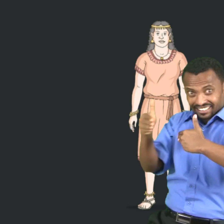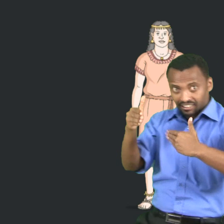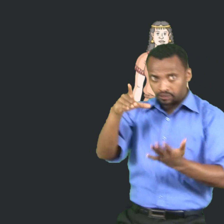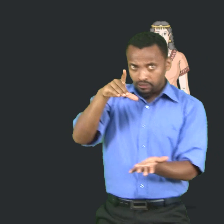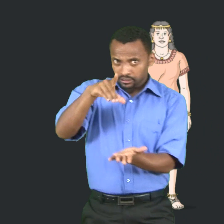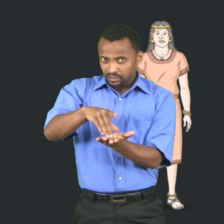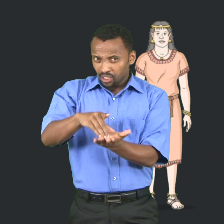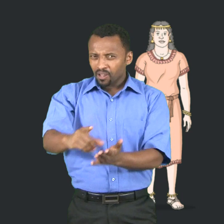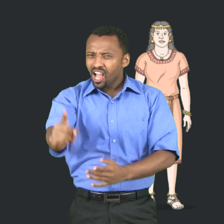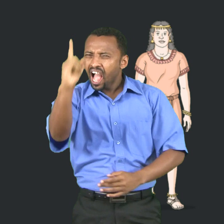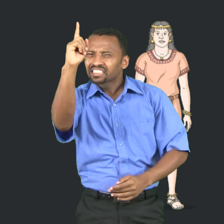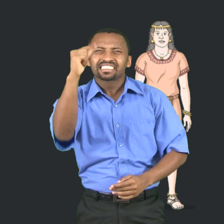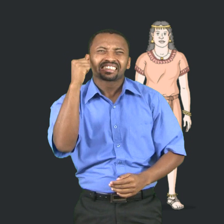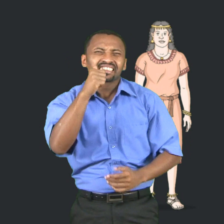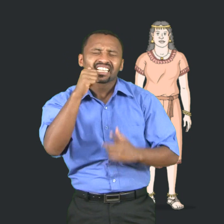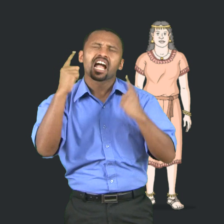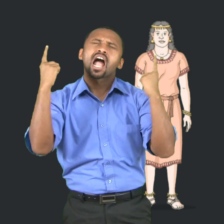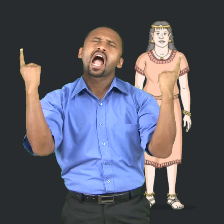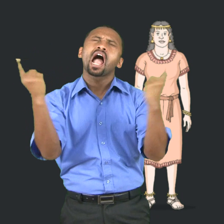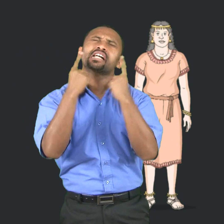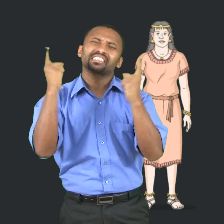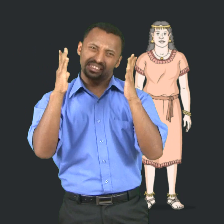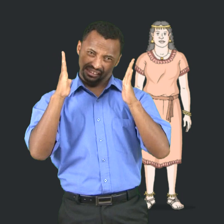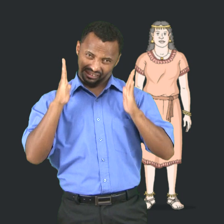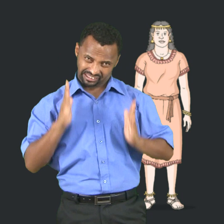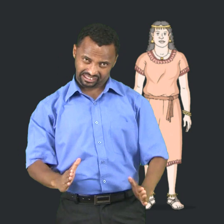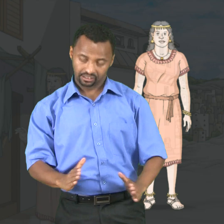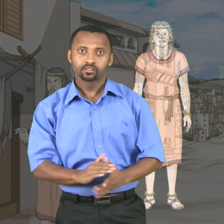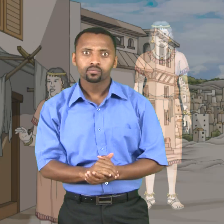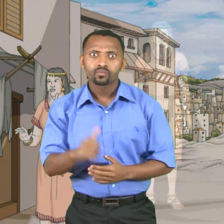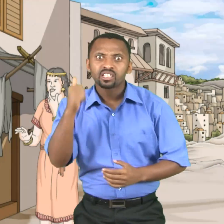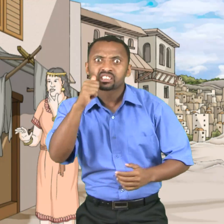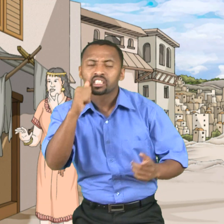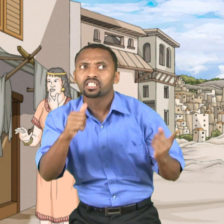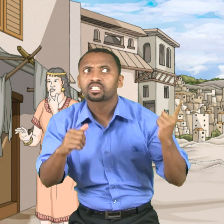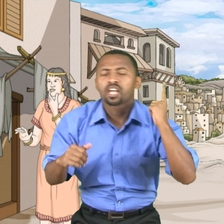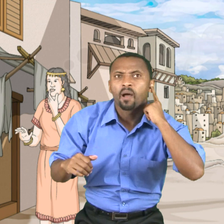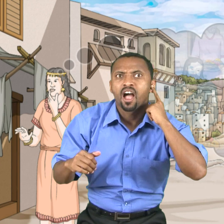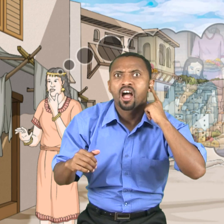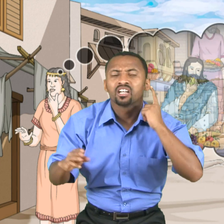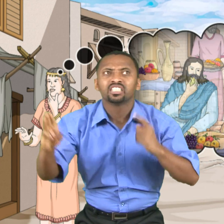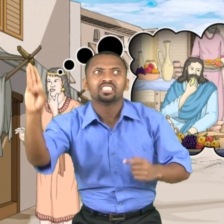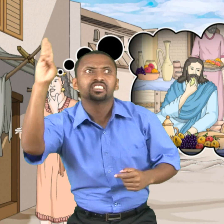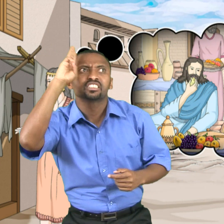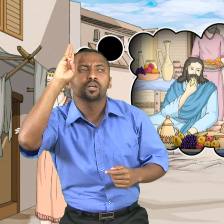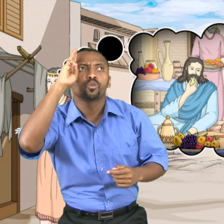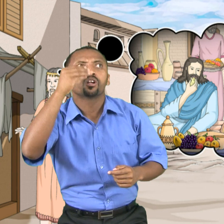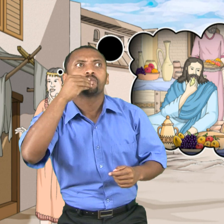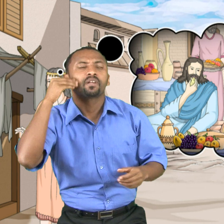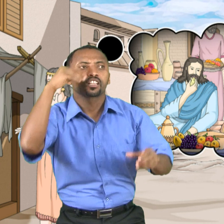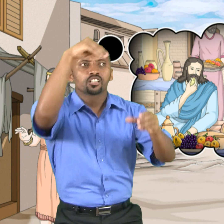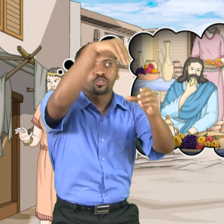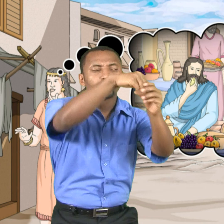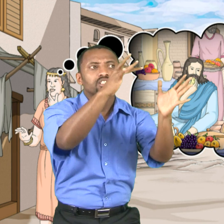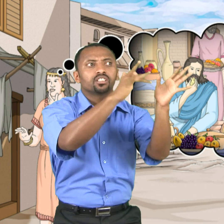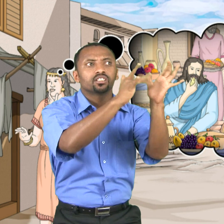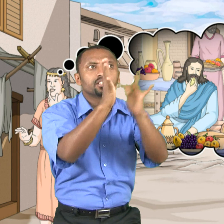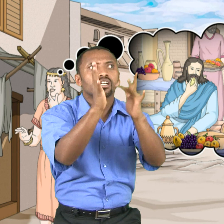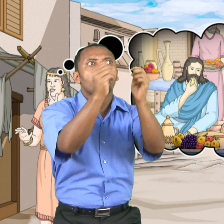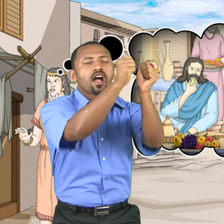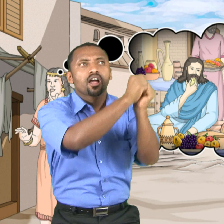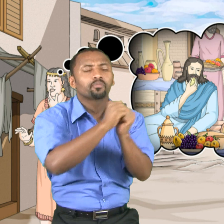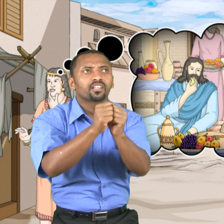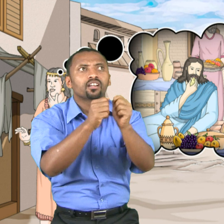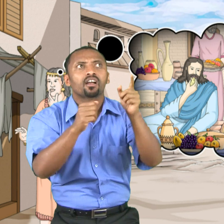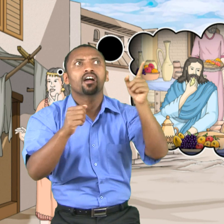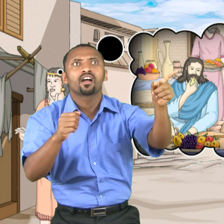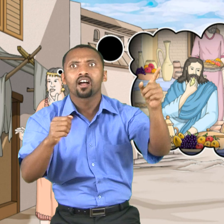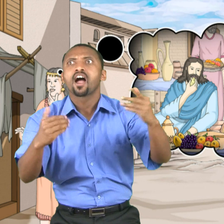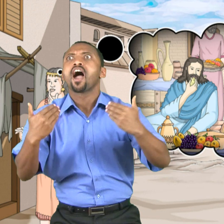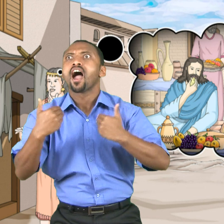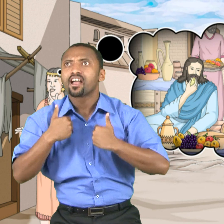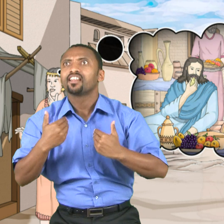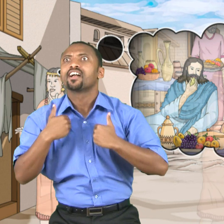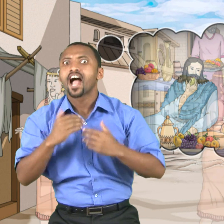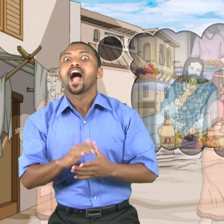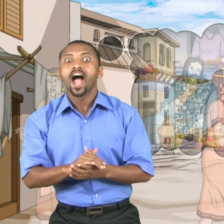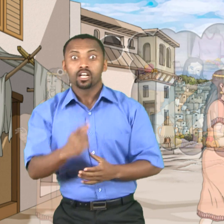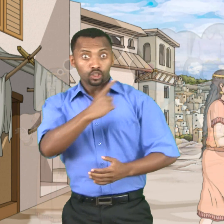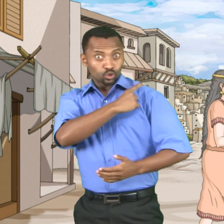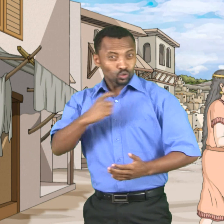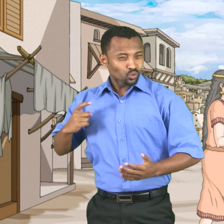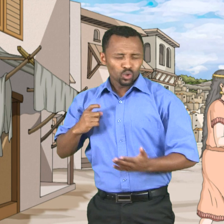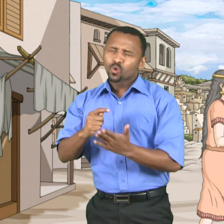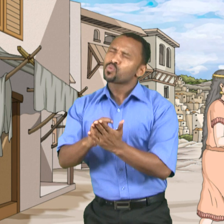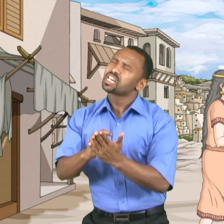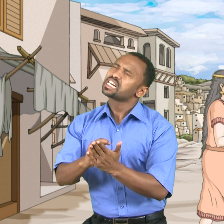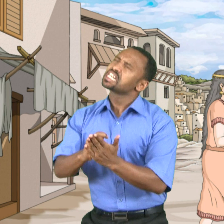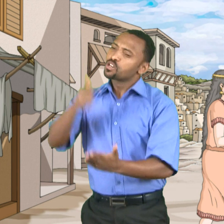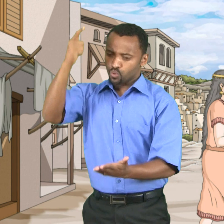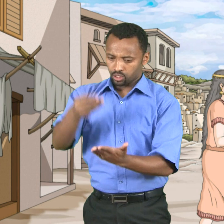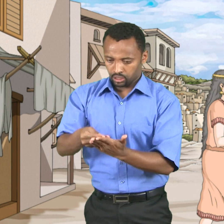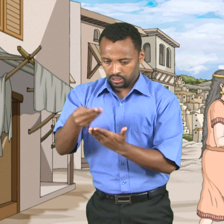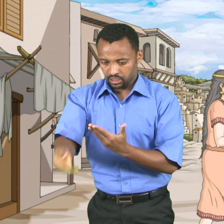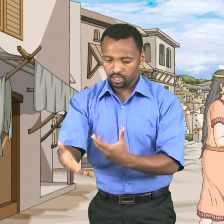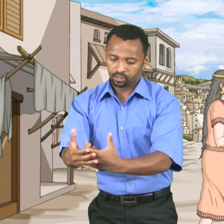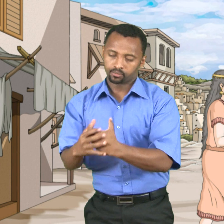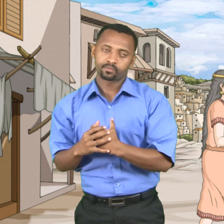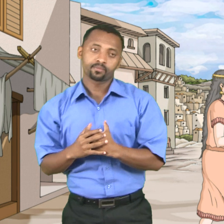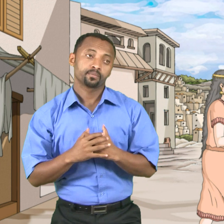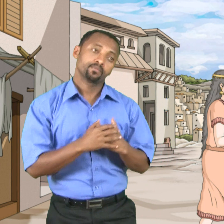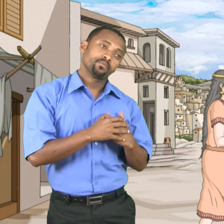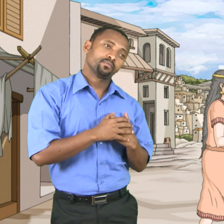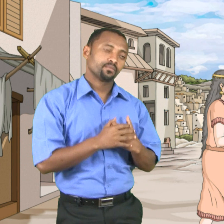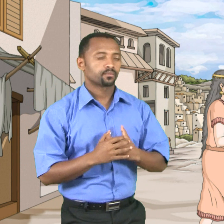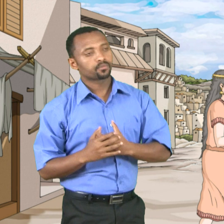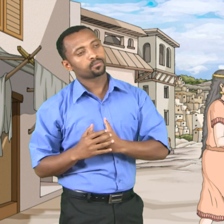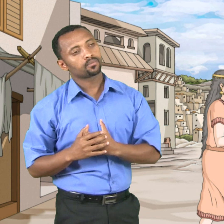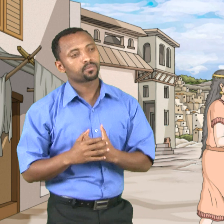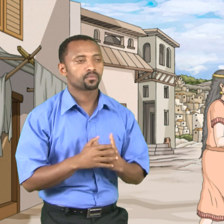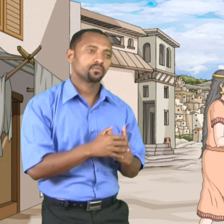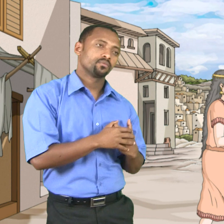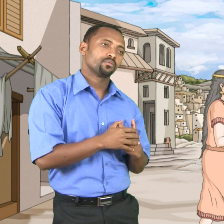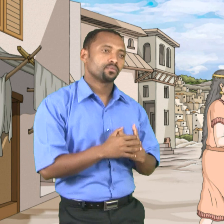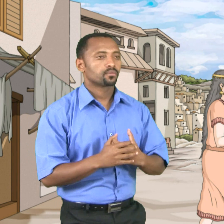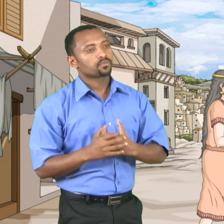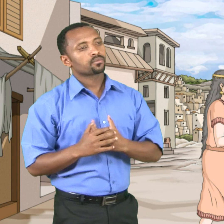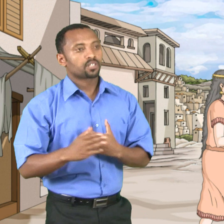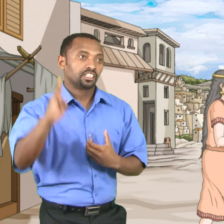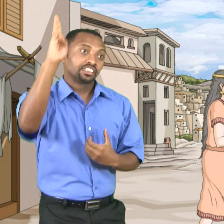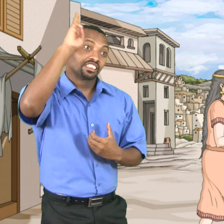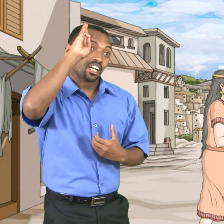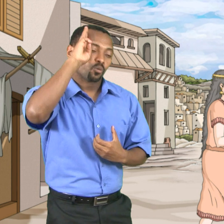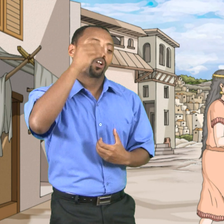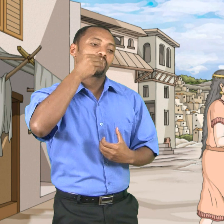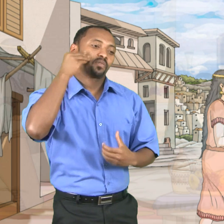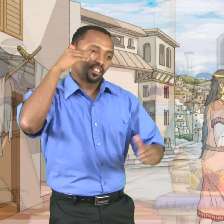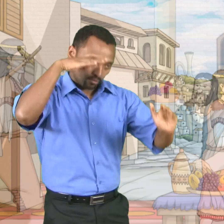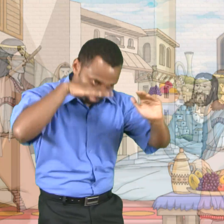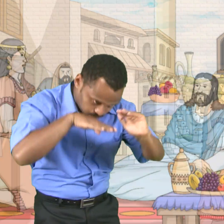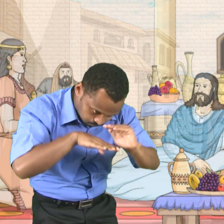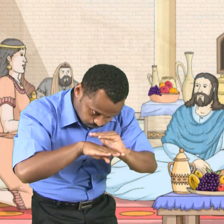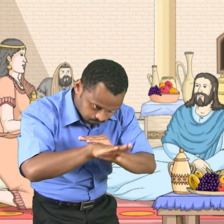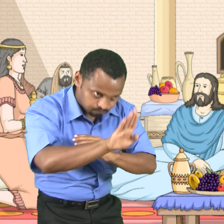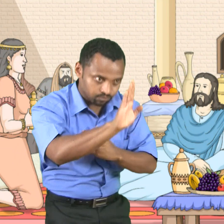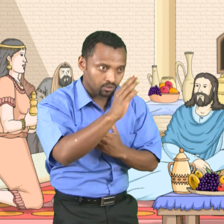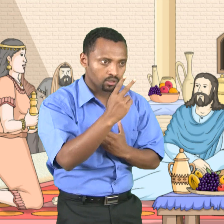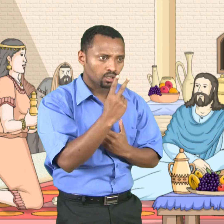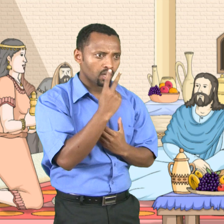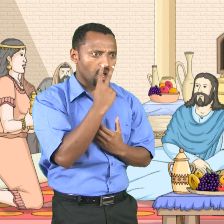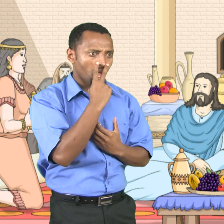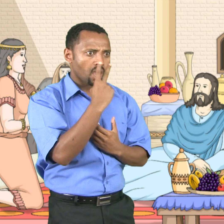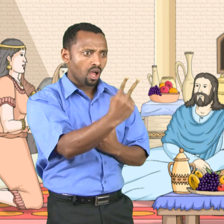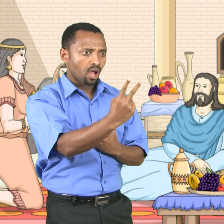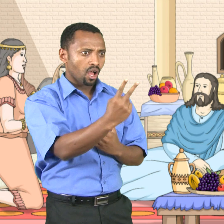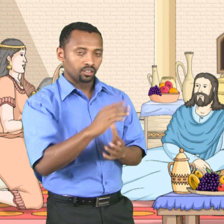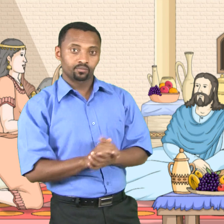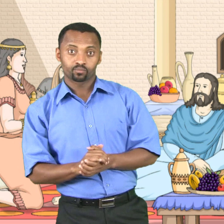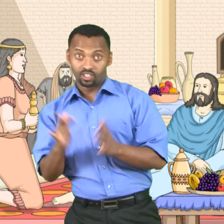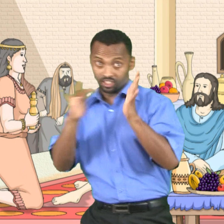When a sinful woman from that town learned that Jesus was dining there, she brought an alabaster jar of perfume.